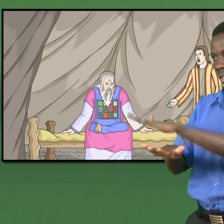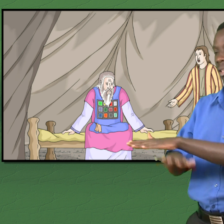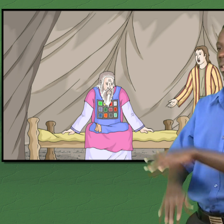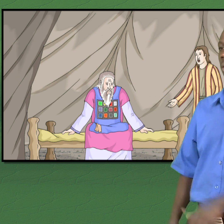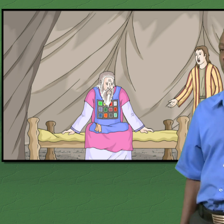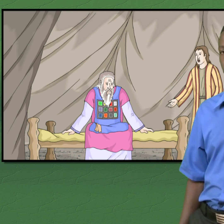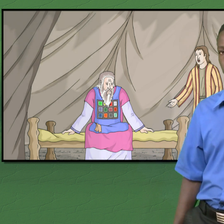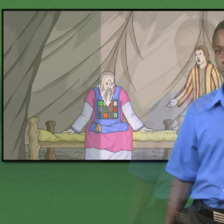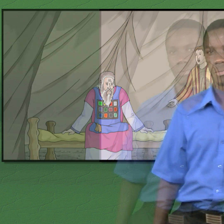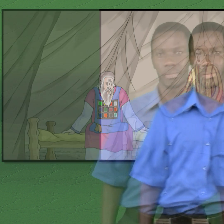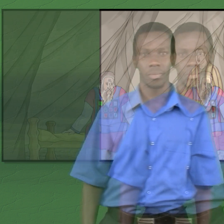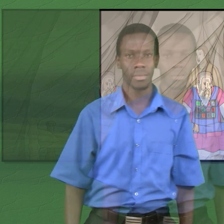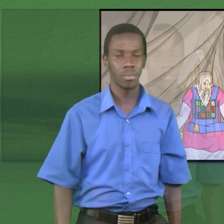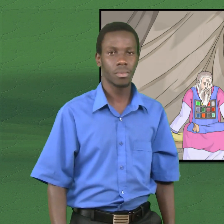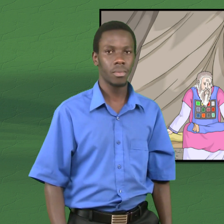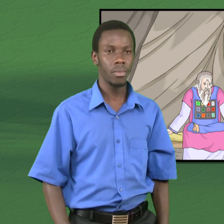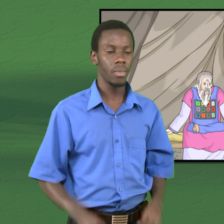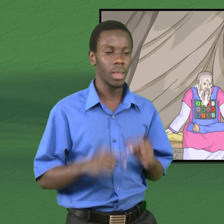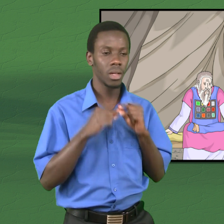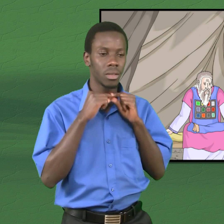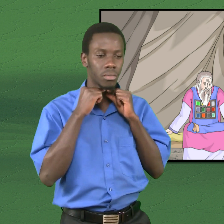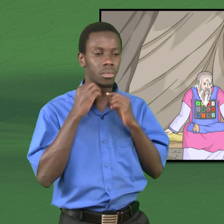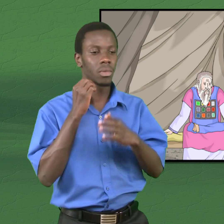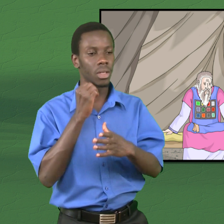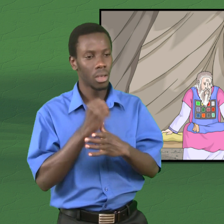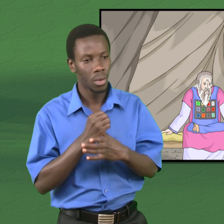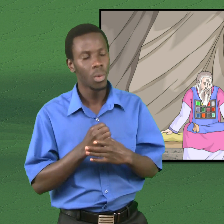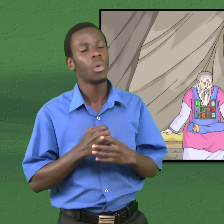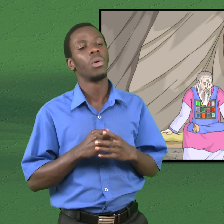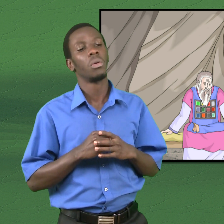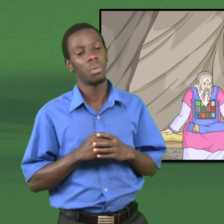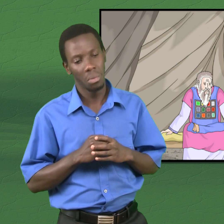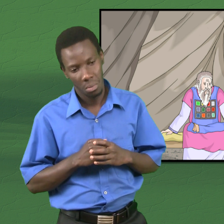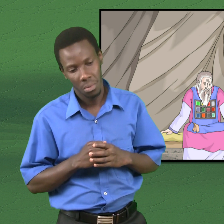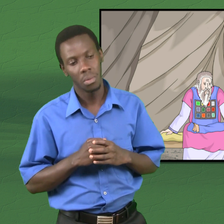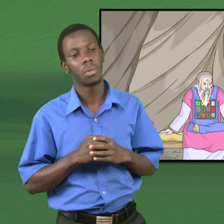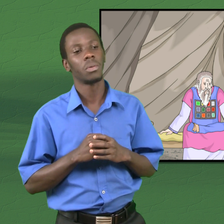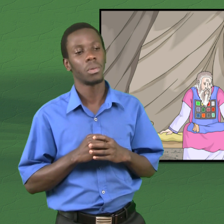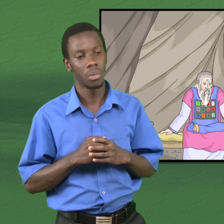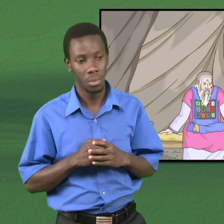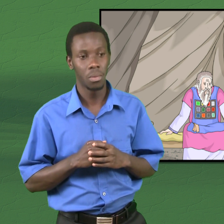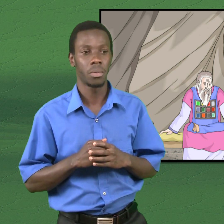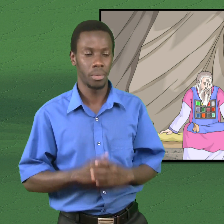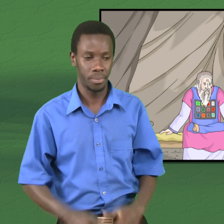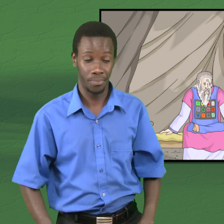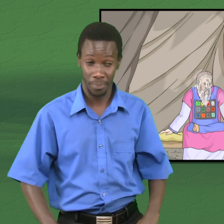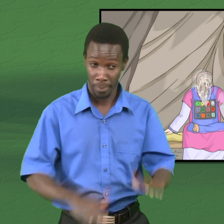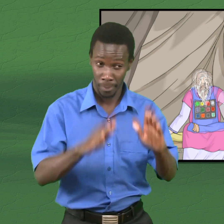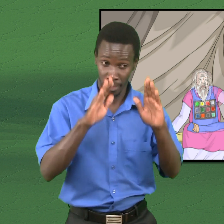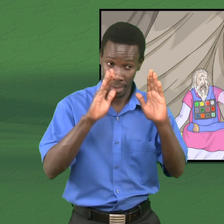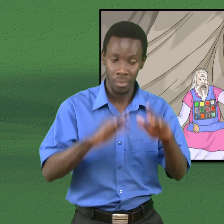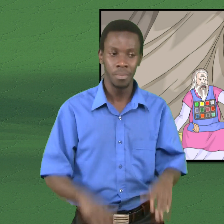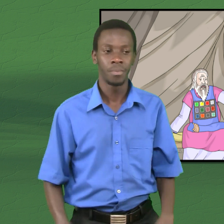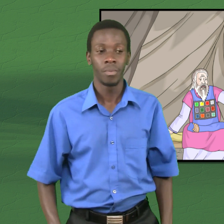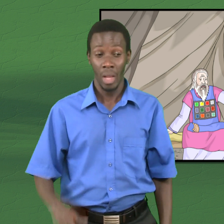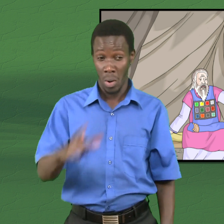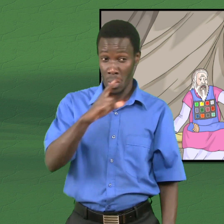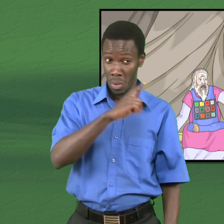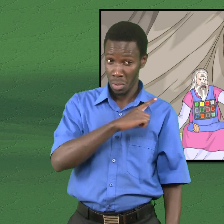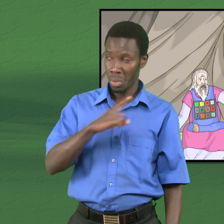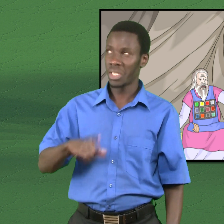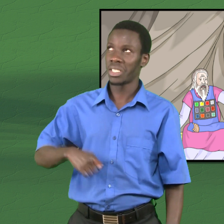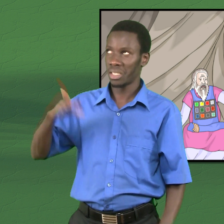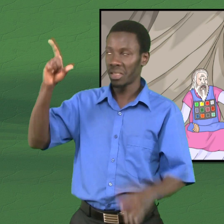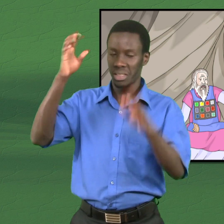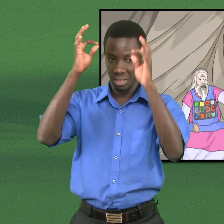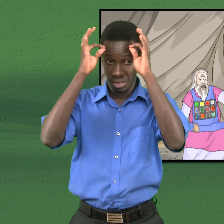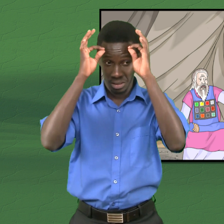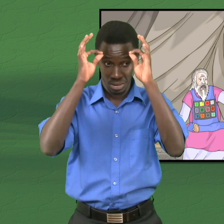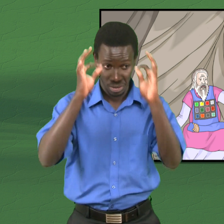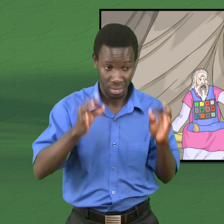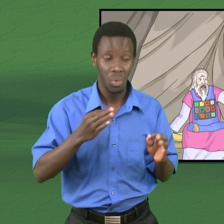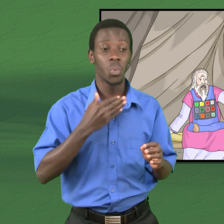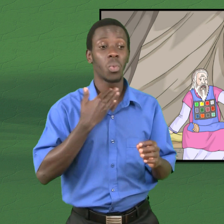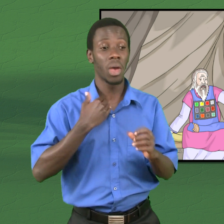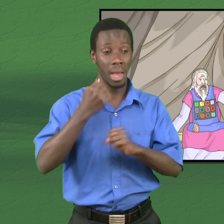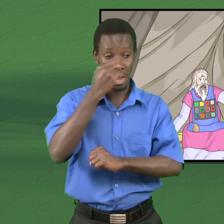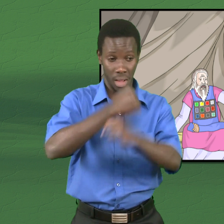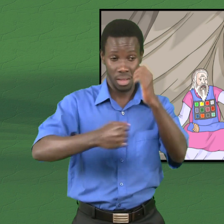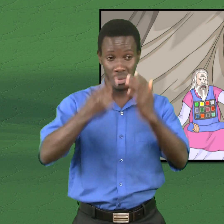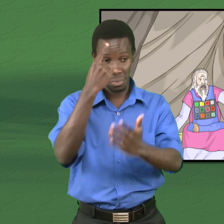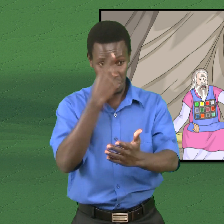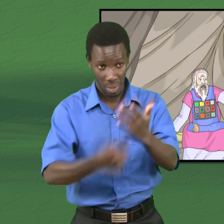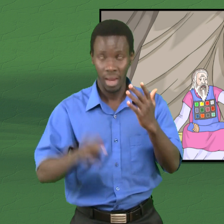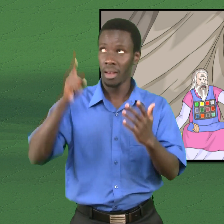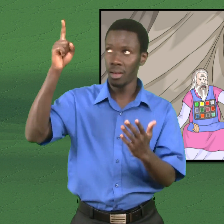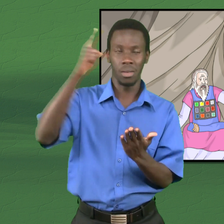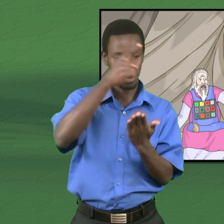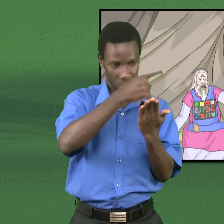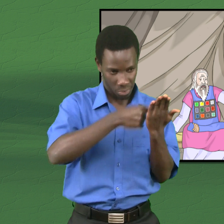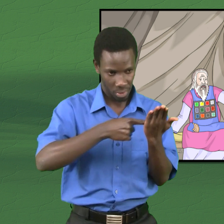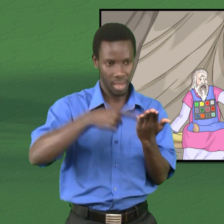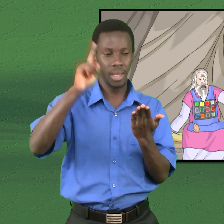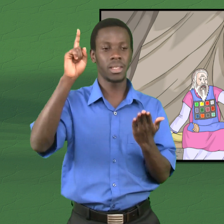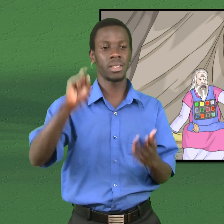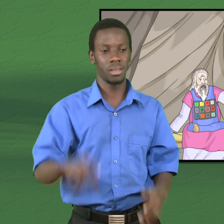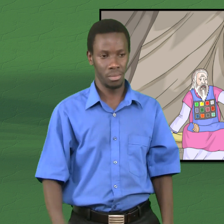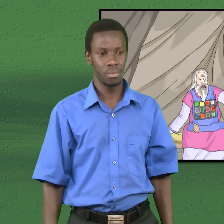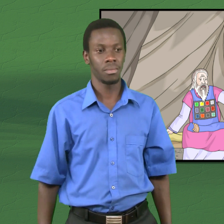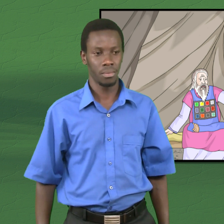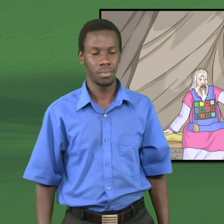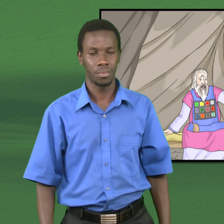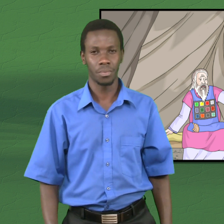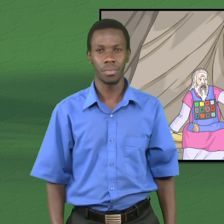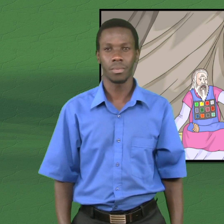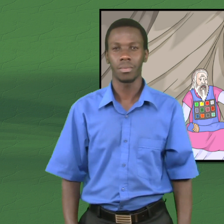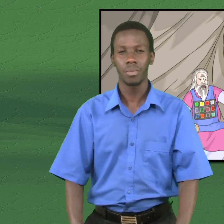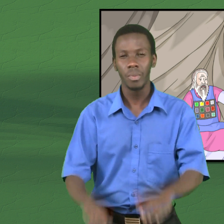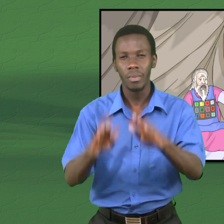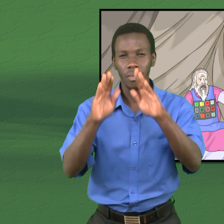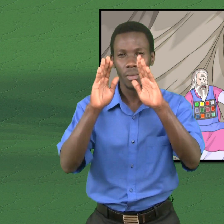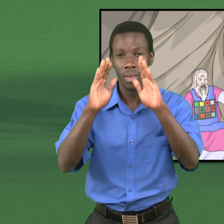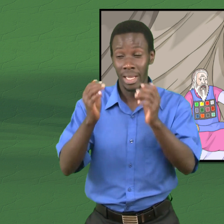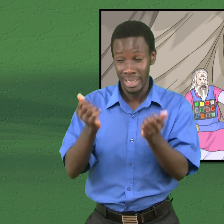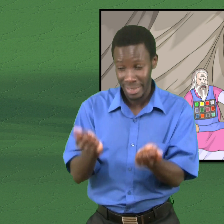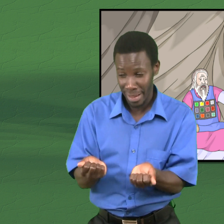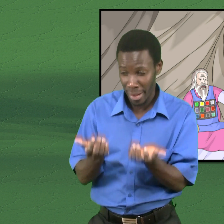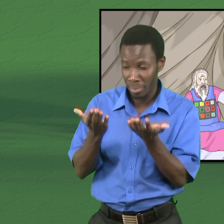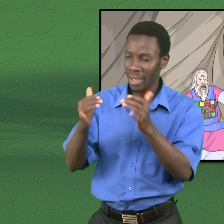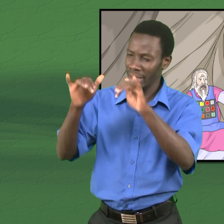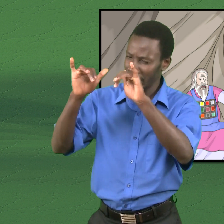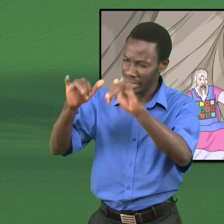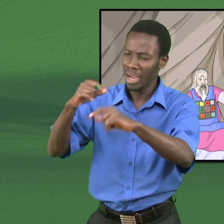“Let Him do what is good in His eyes.”